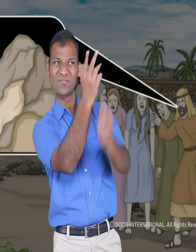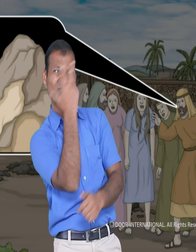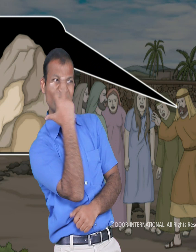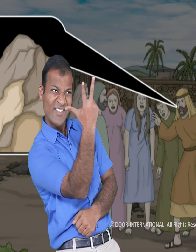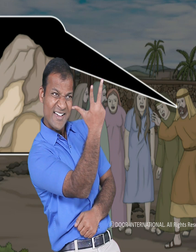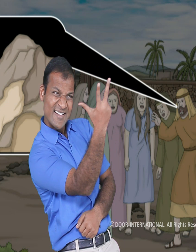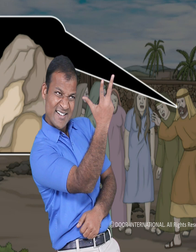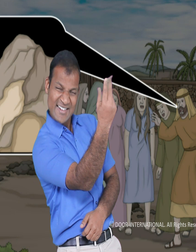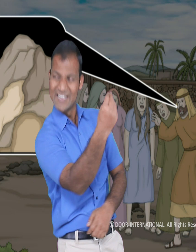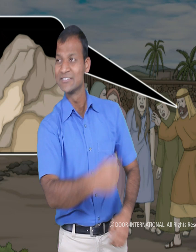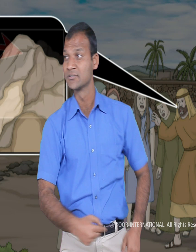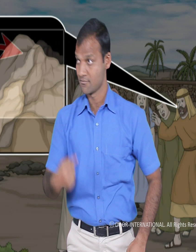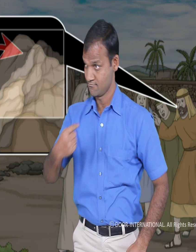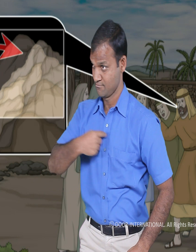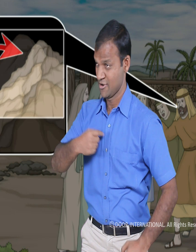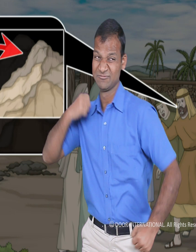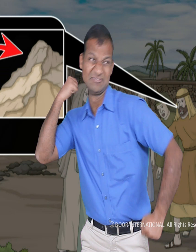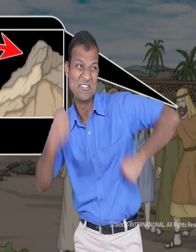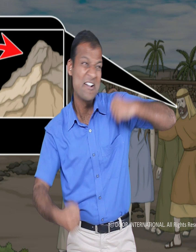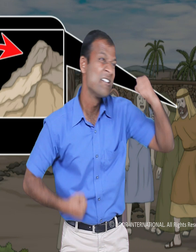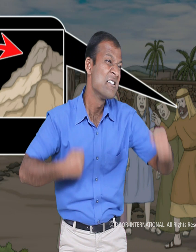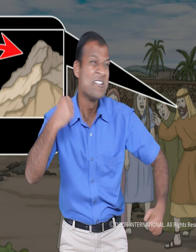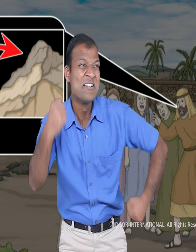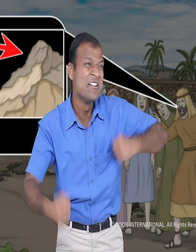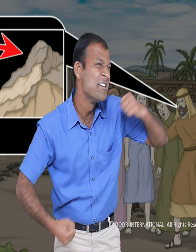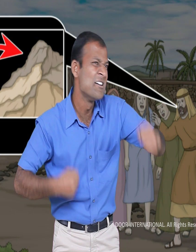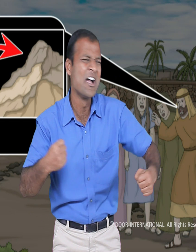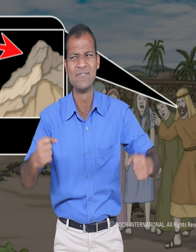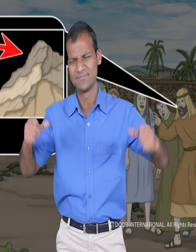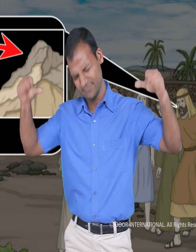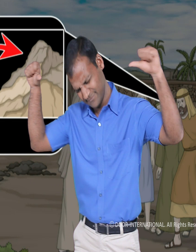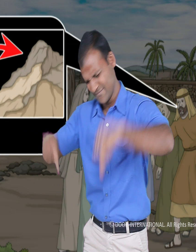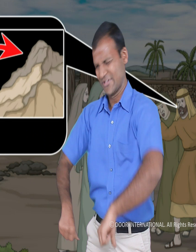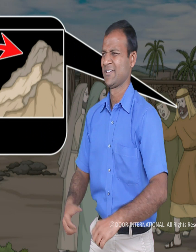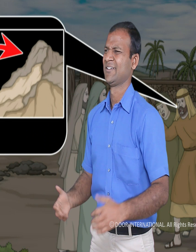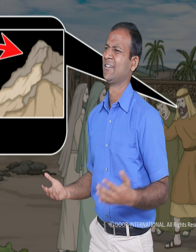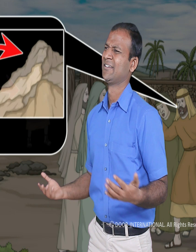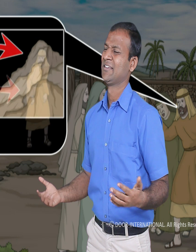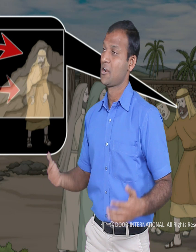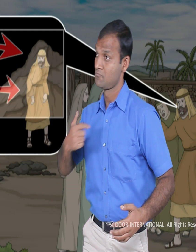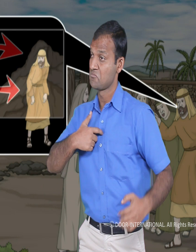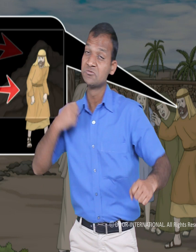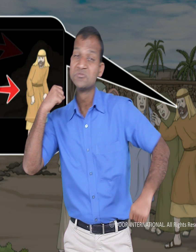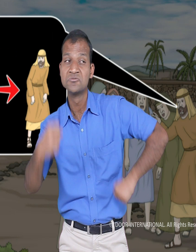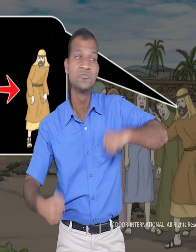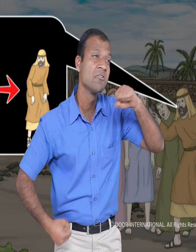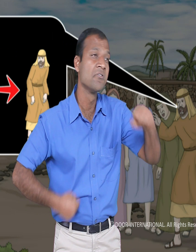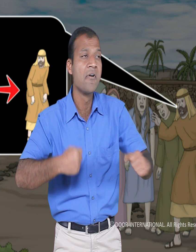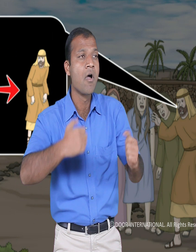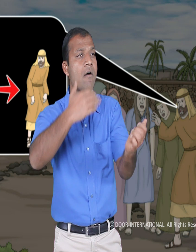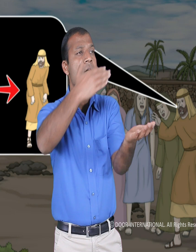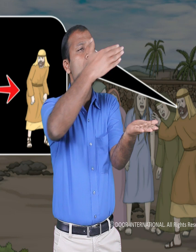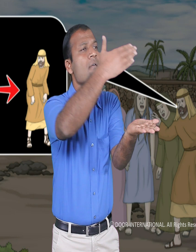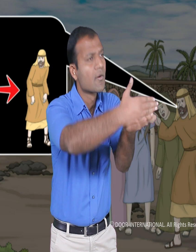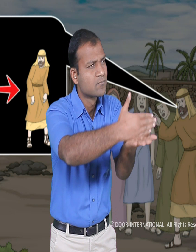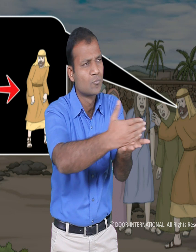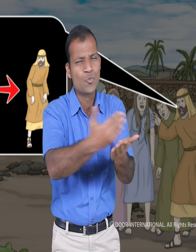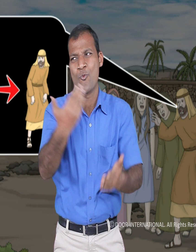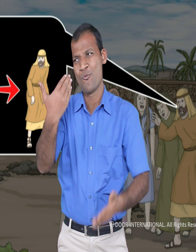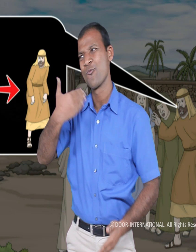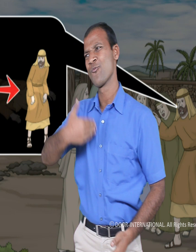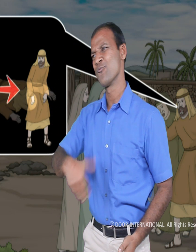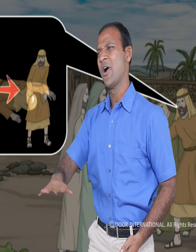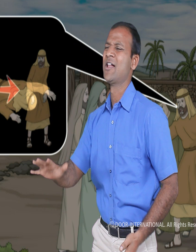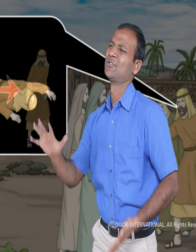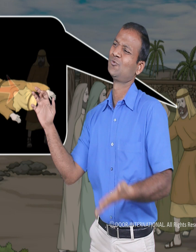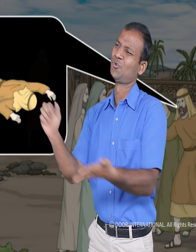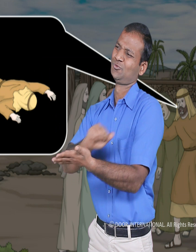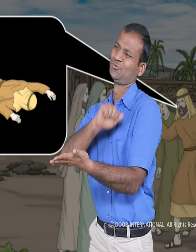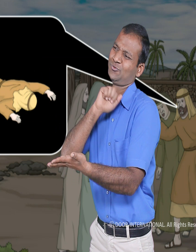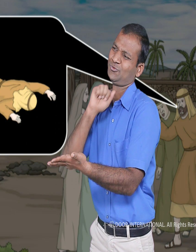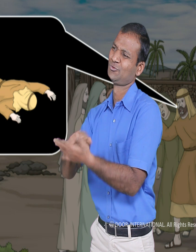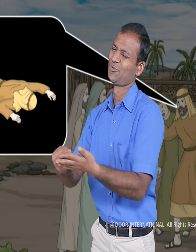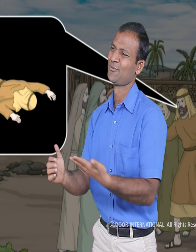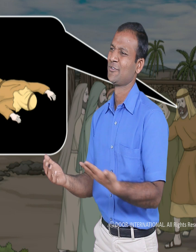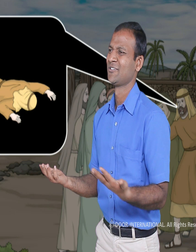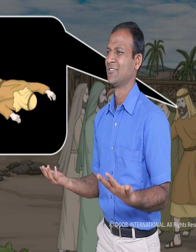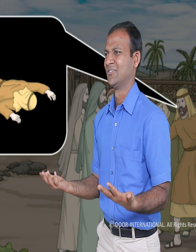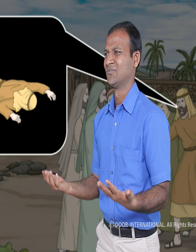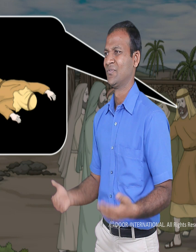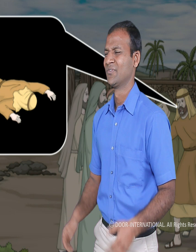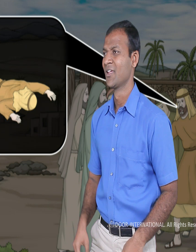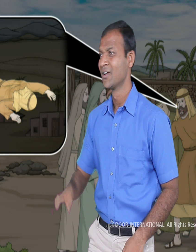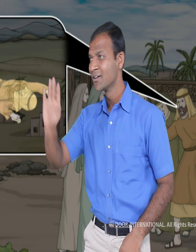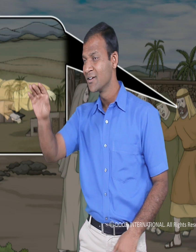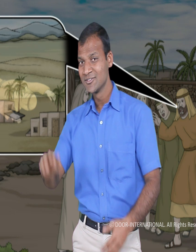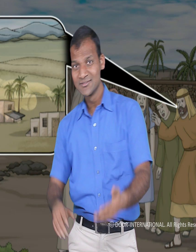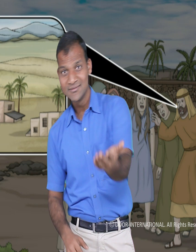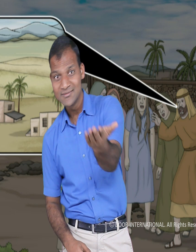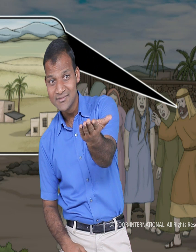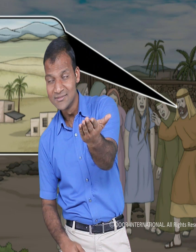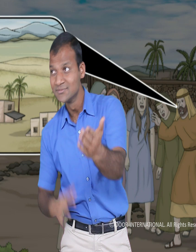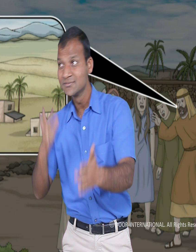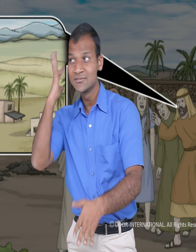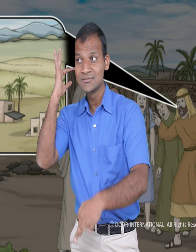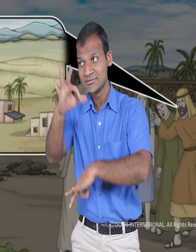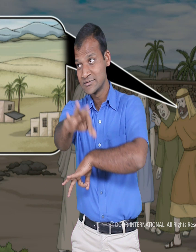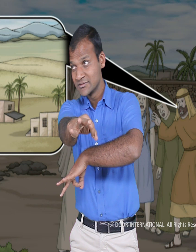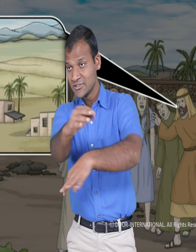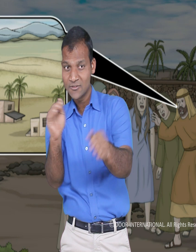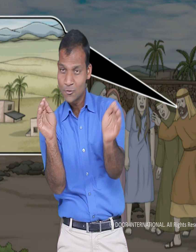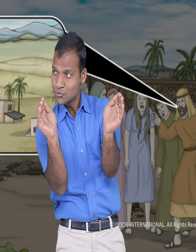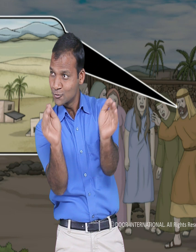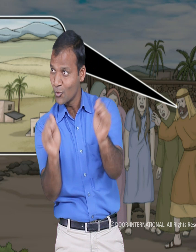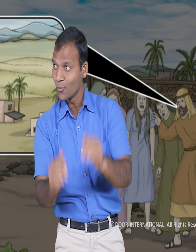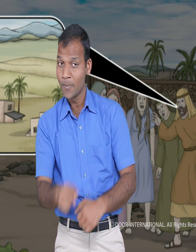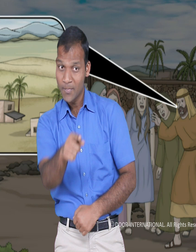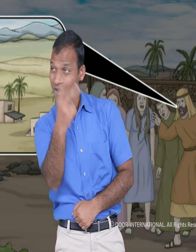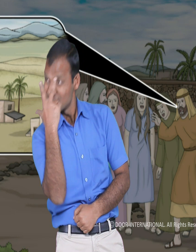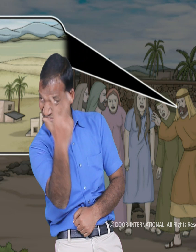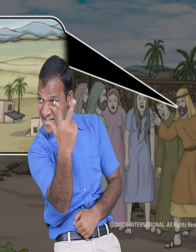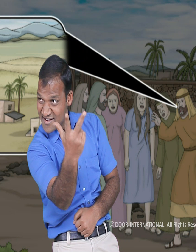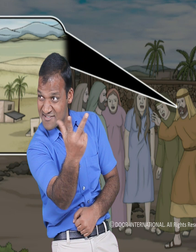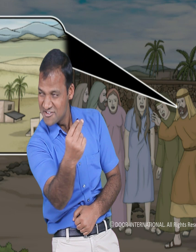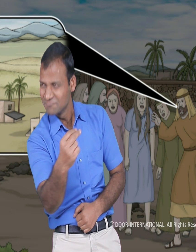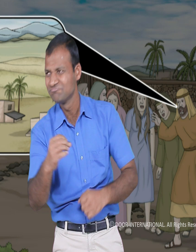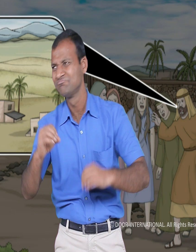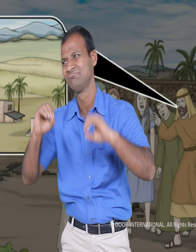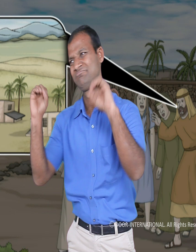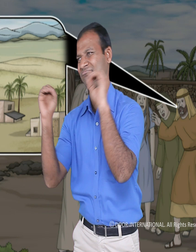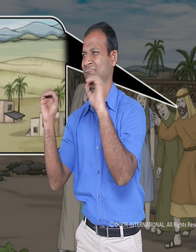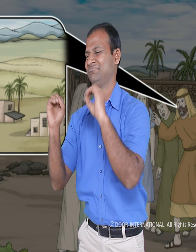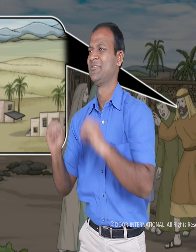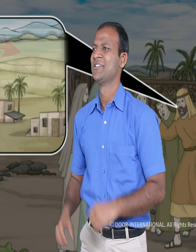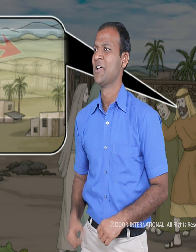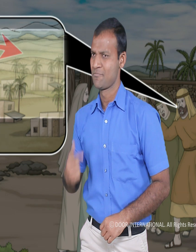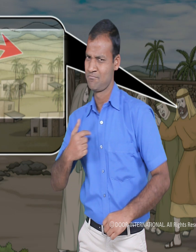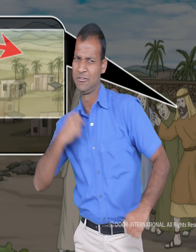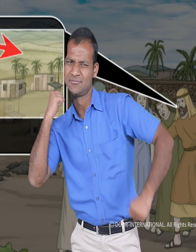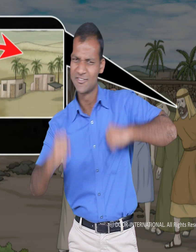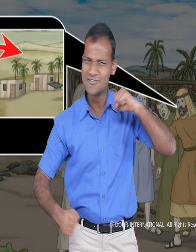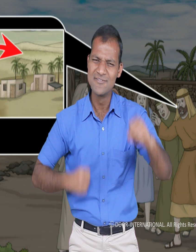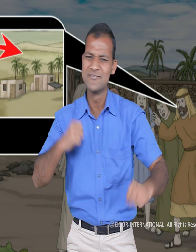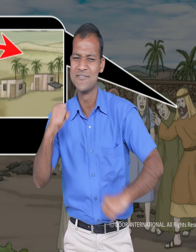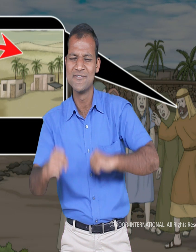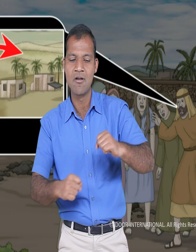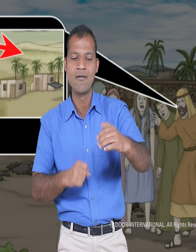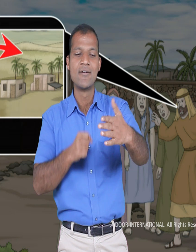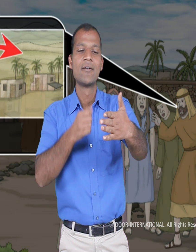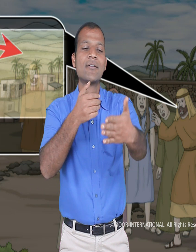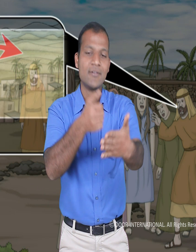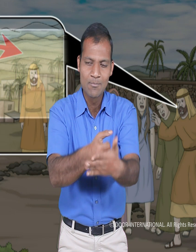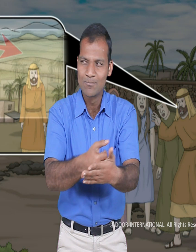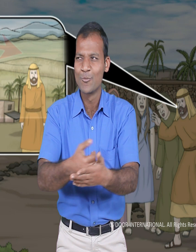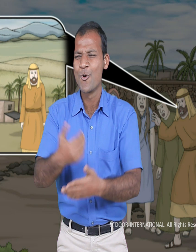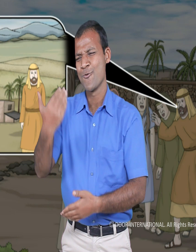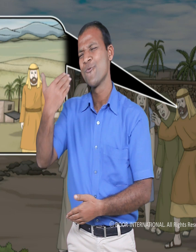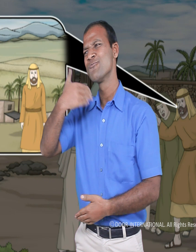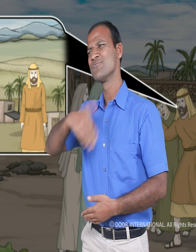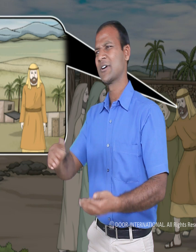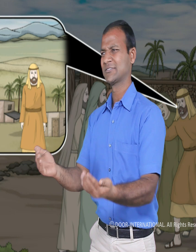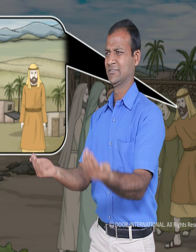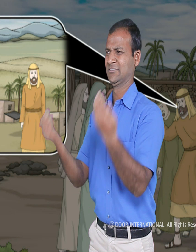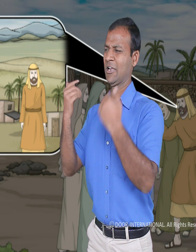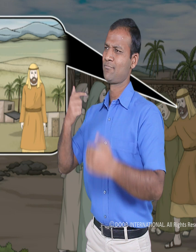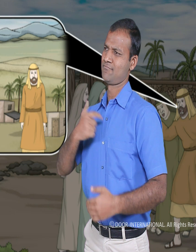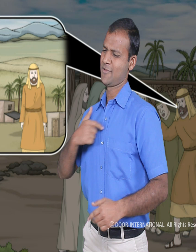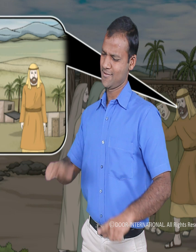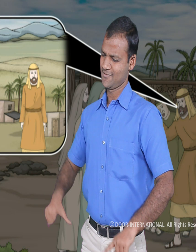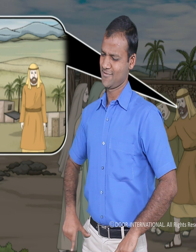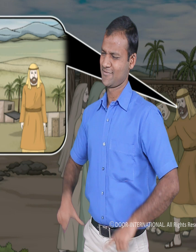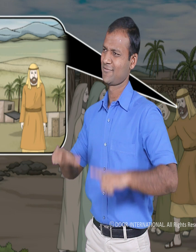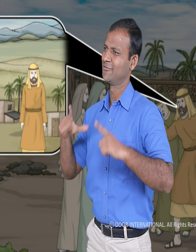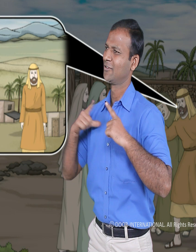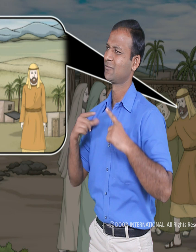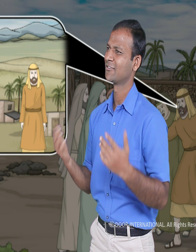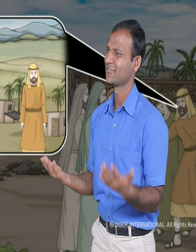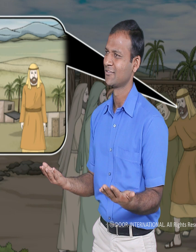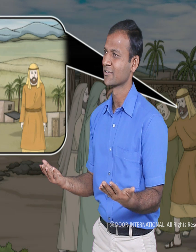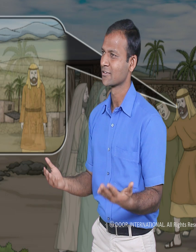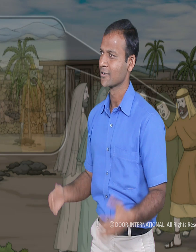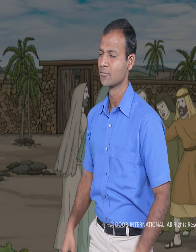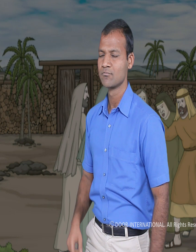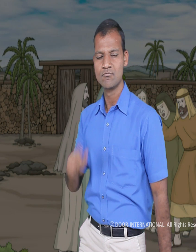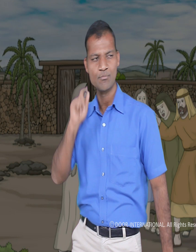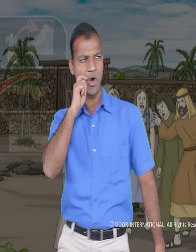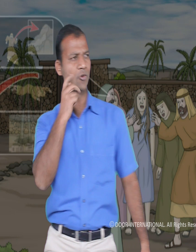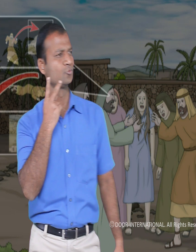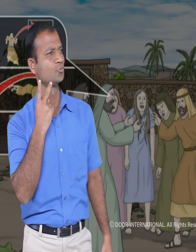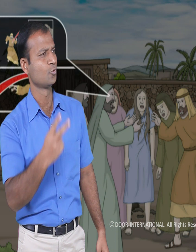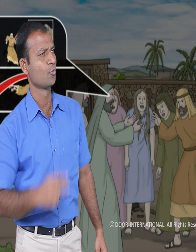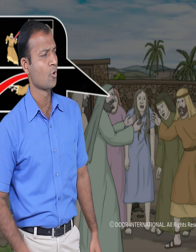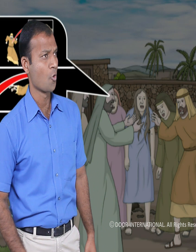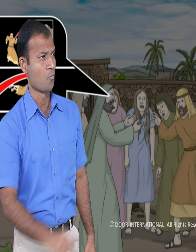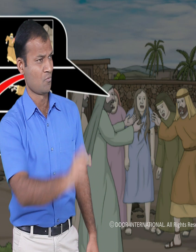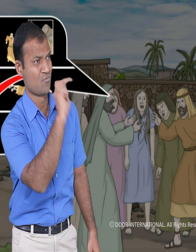the disaster will overtake me, and I will die. Look, there is a town nearby where I can flee, and it is a small place. Please let me flee there—is it not a small place? Then my life will be saved.”